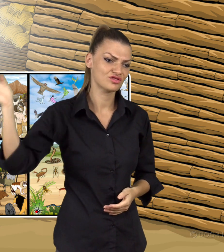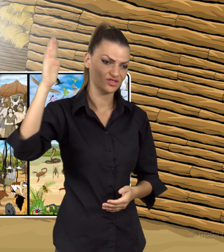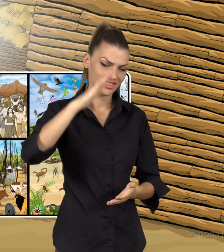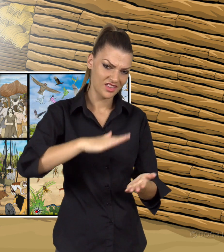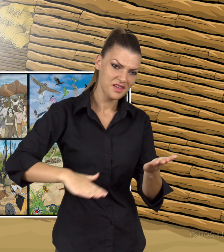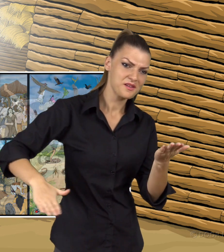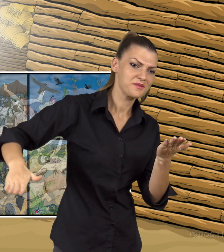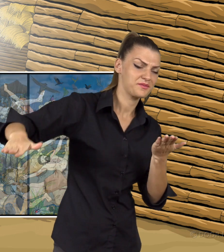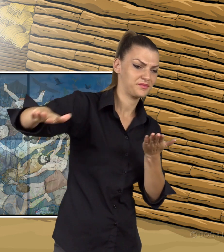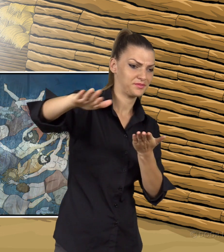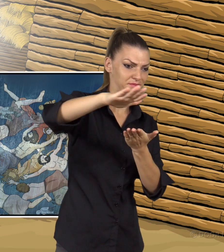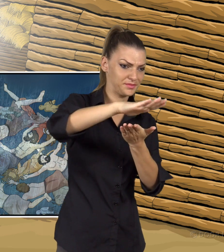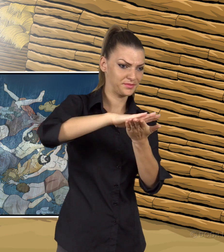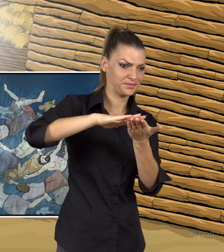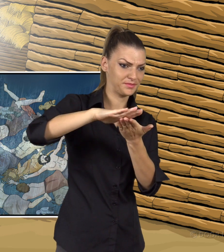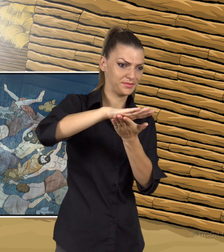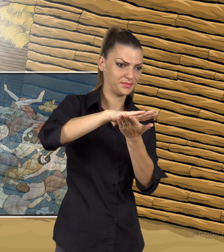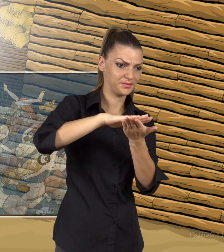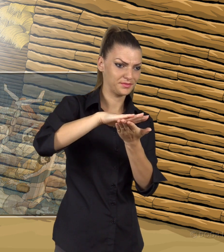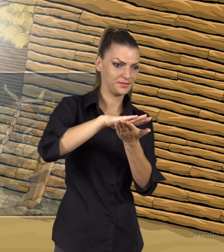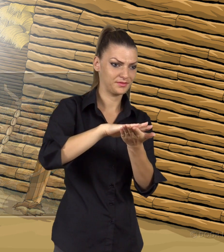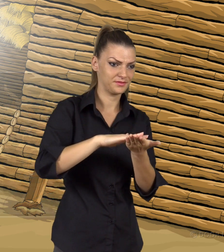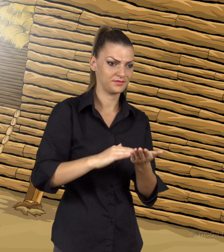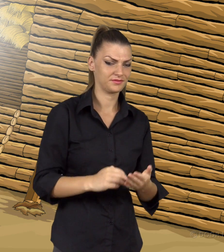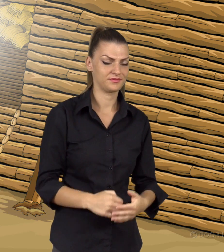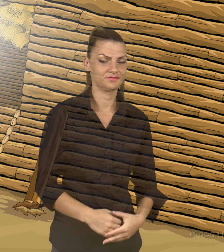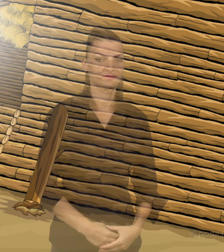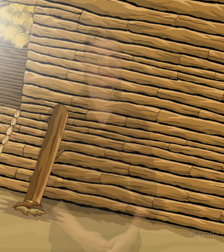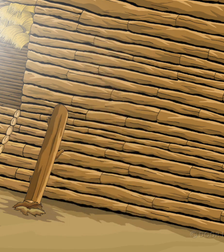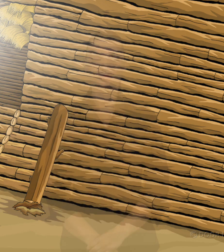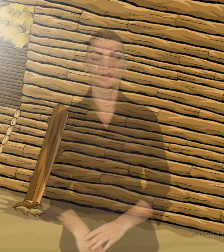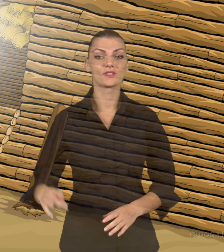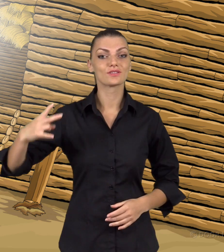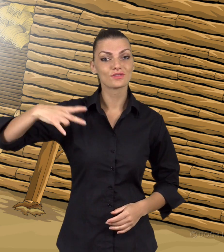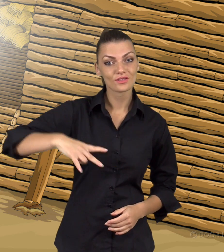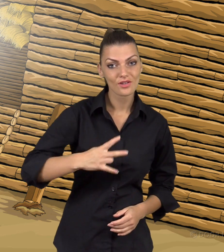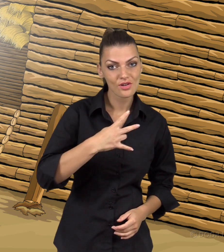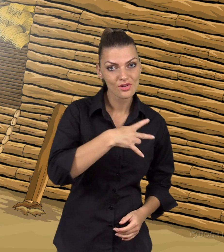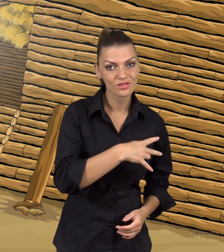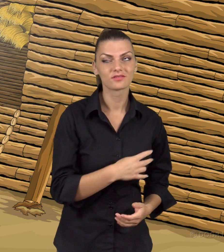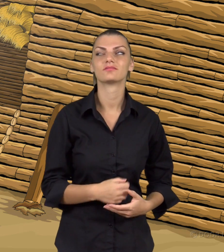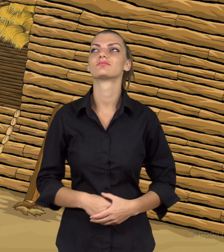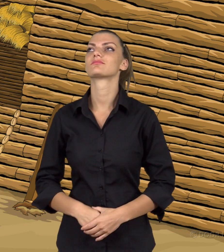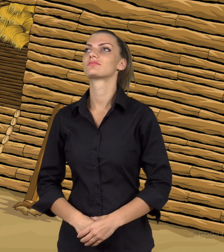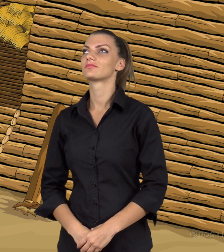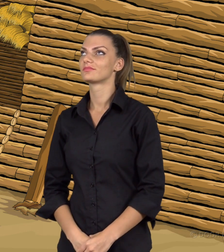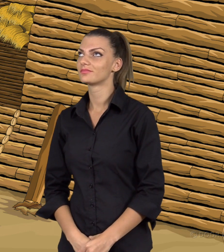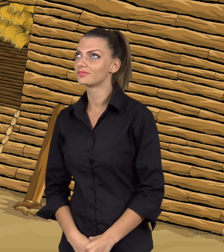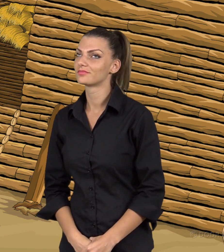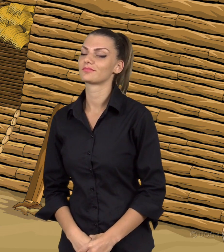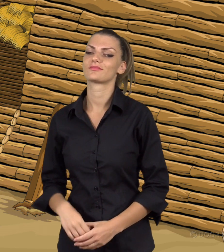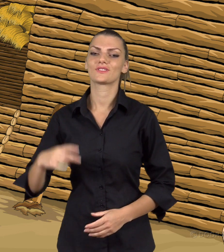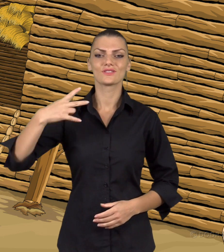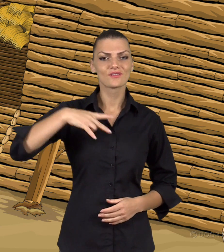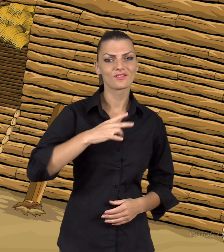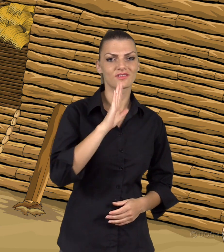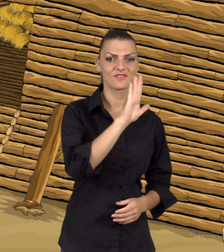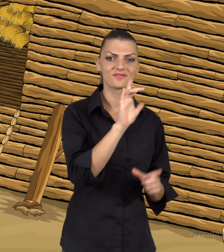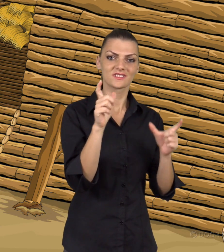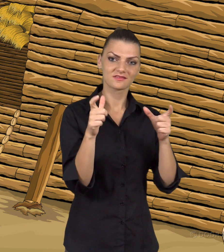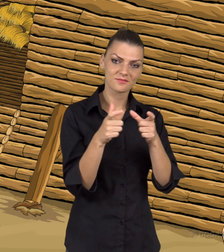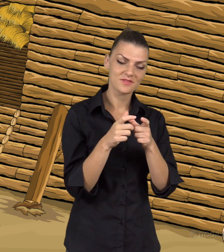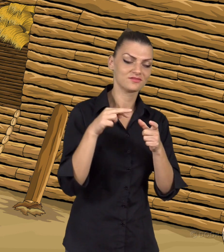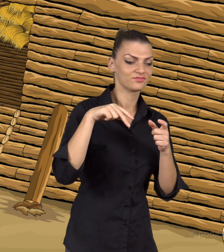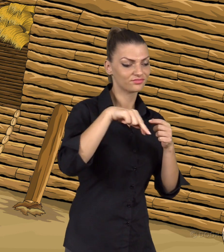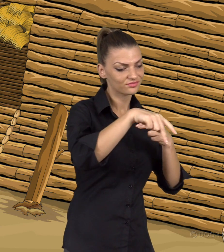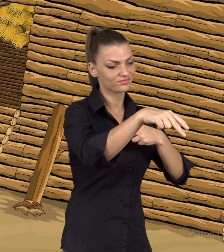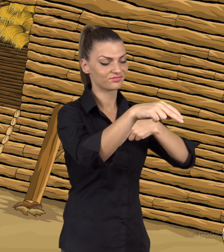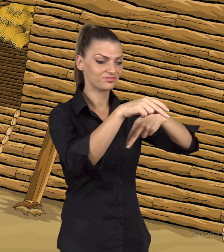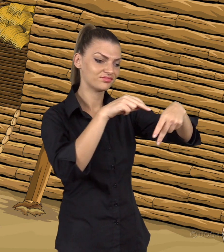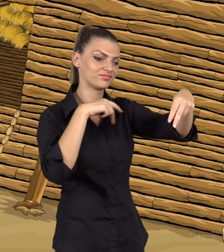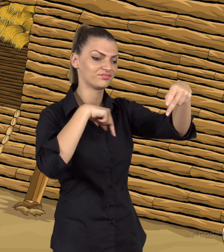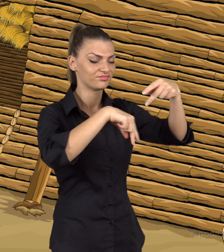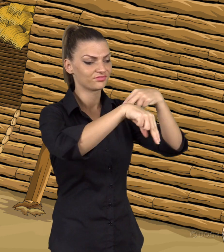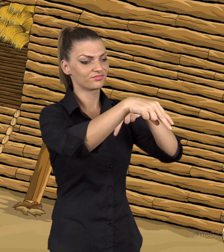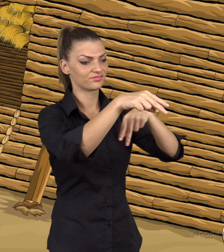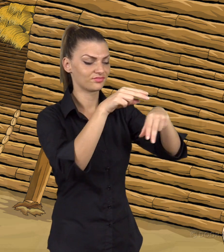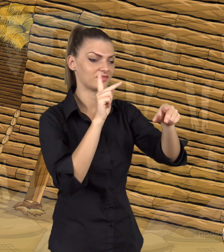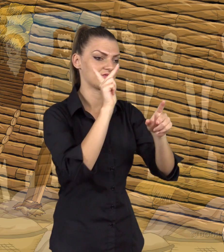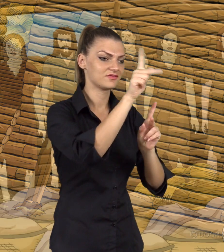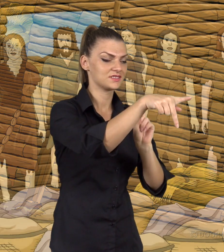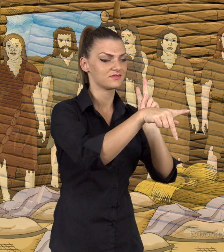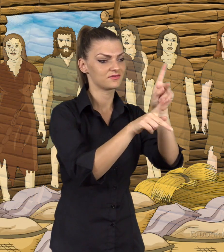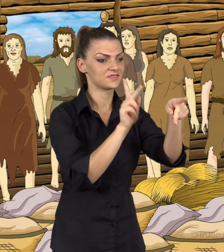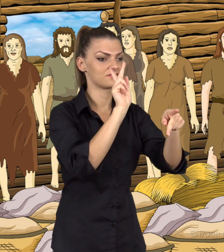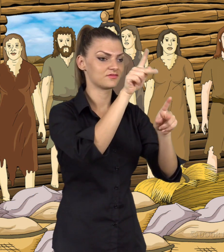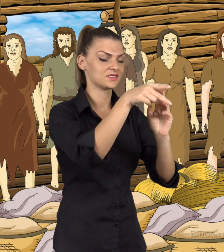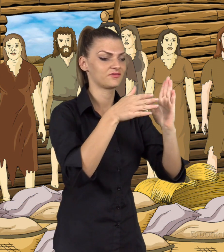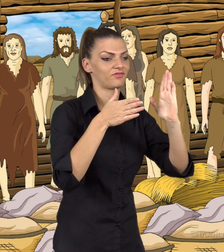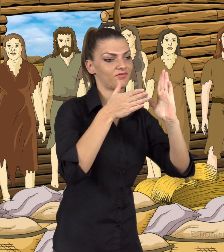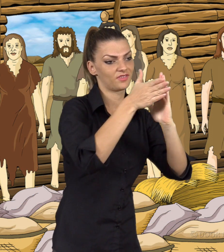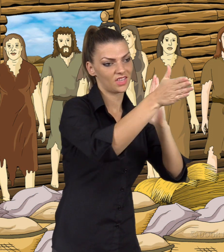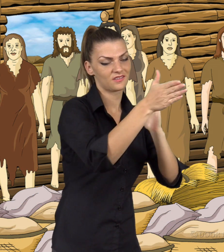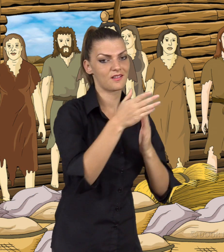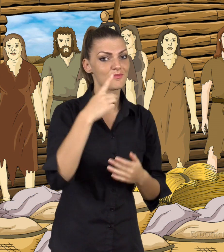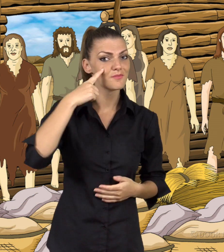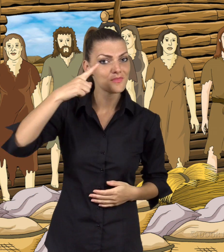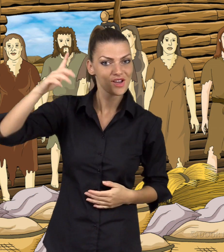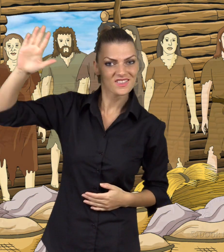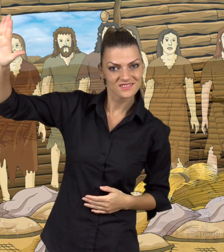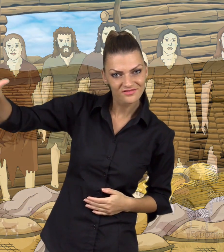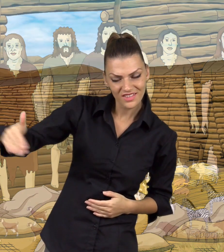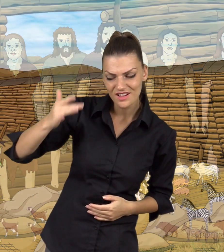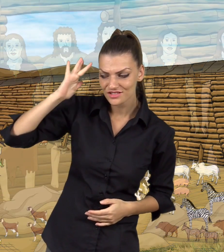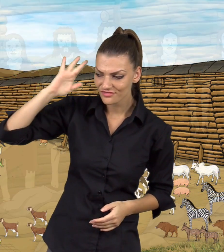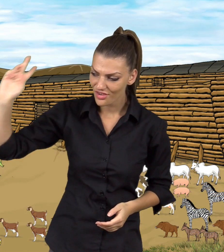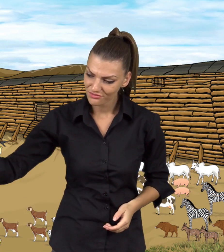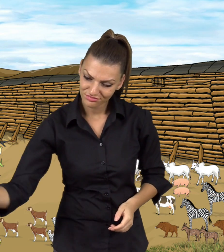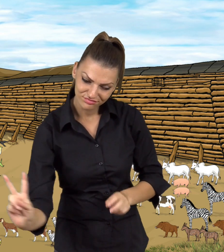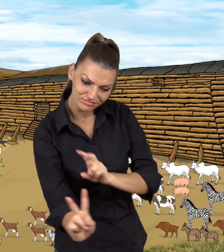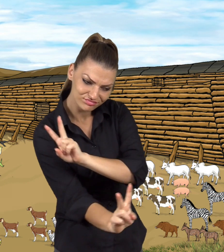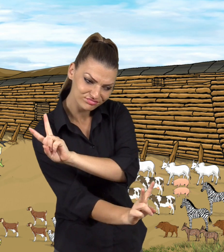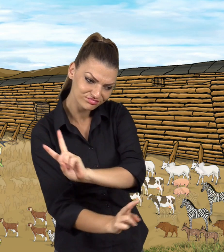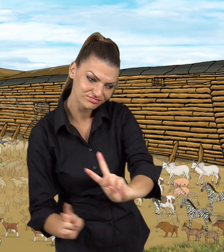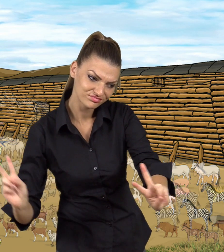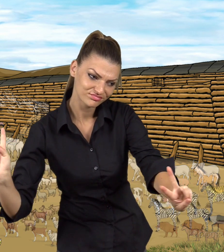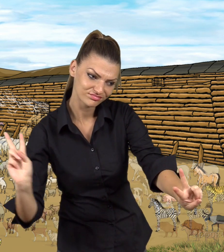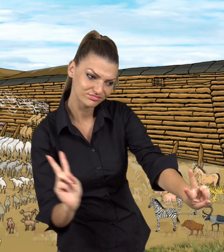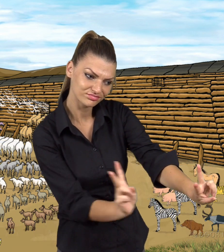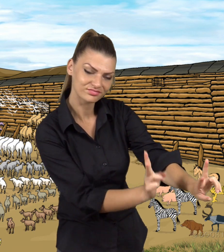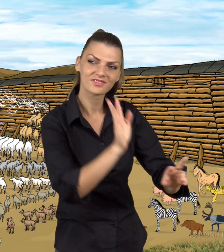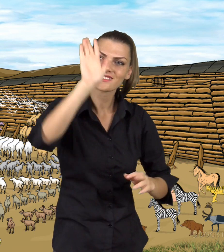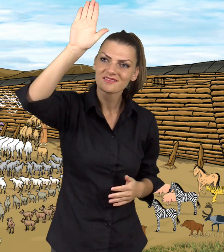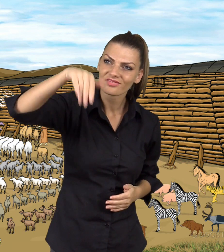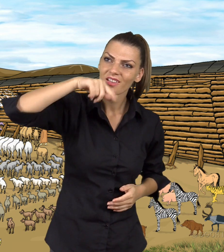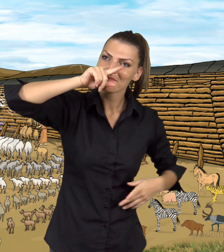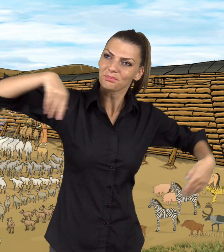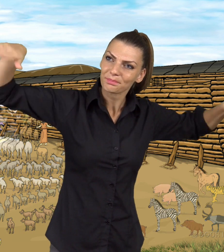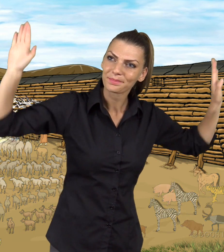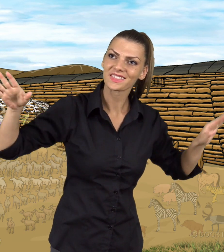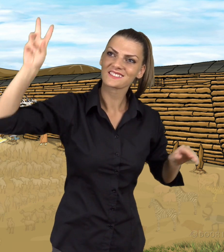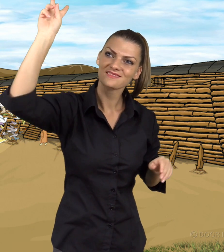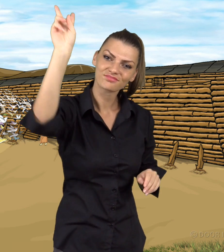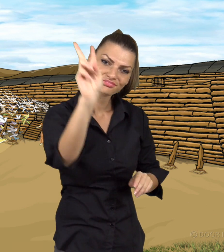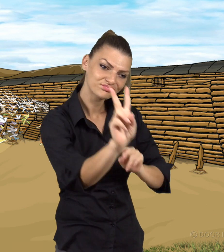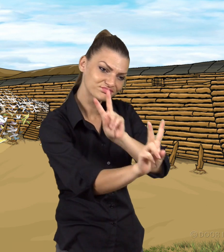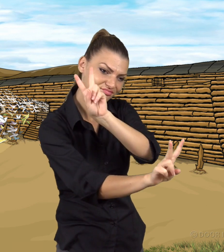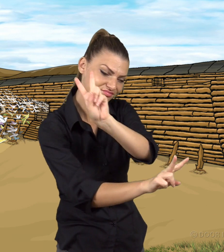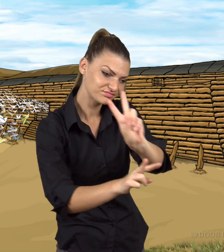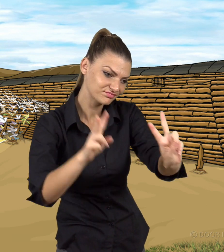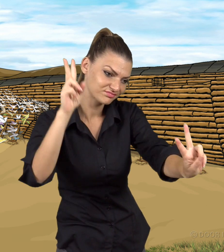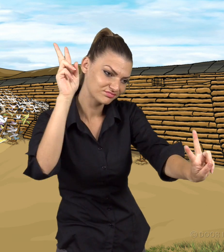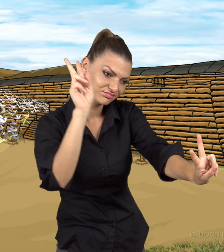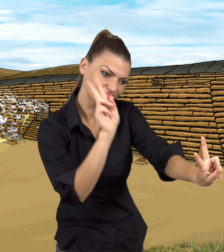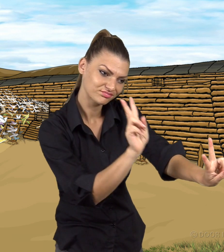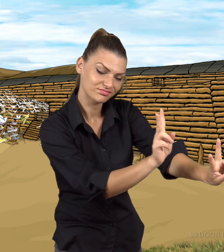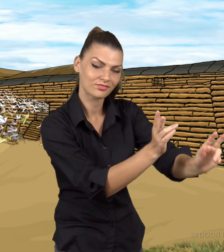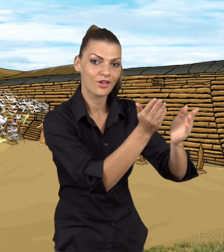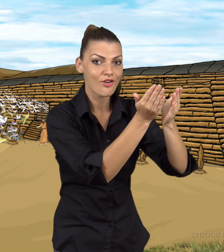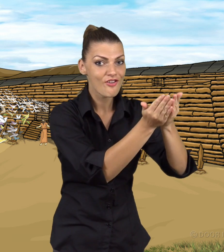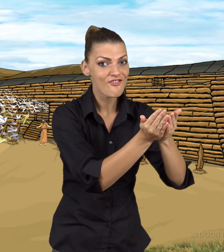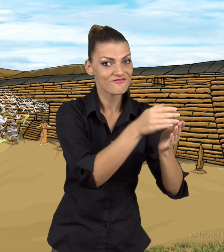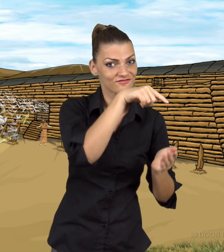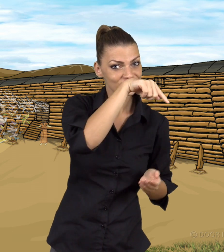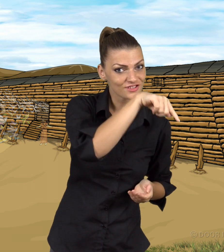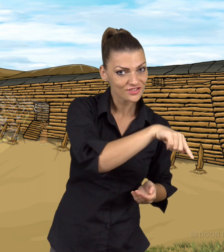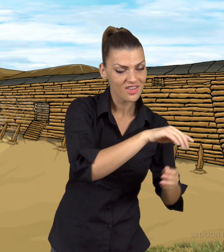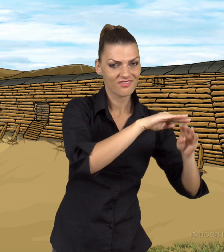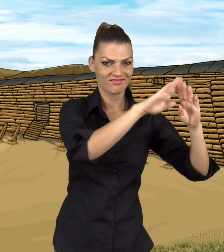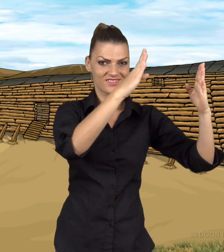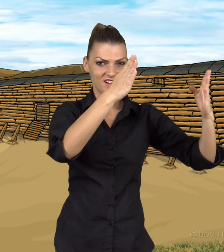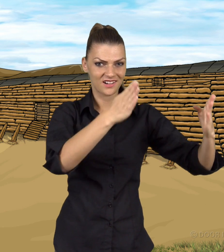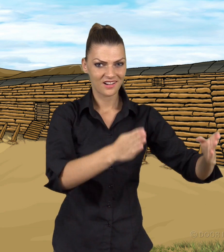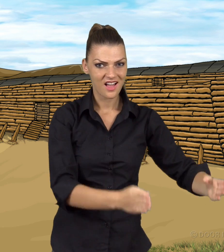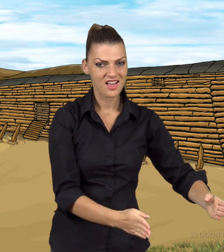And Noah did all that the LORD had commanded him. Now Noah was 600 years old when the floodwaters came upon the earth. And Noah and his wife, with his sons and their wives, entered the ark to escape the waters of the flood.